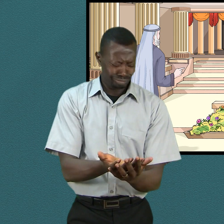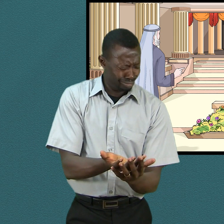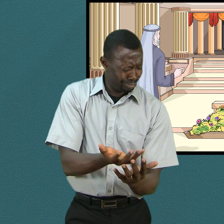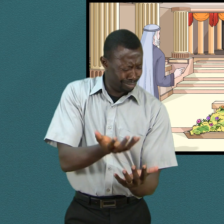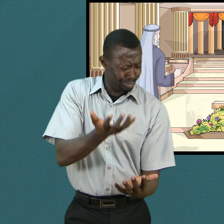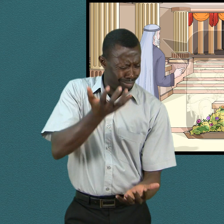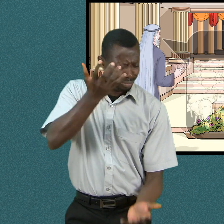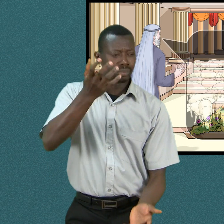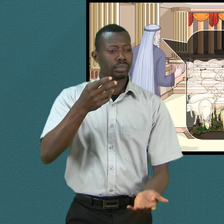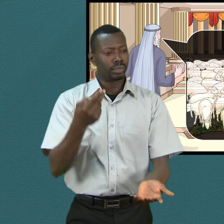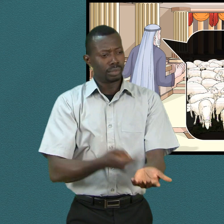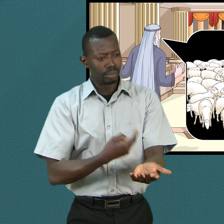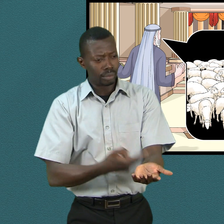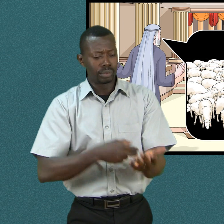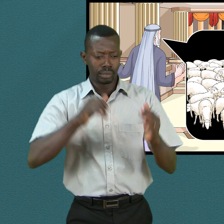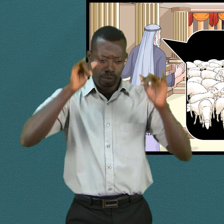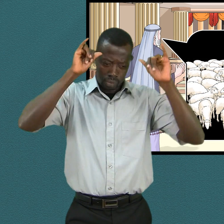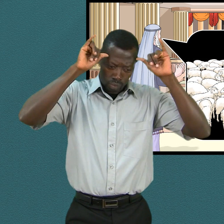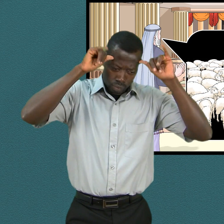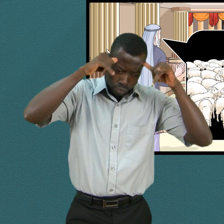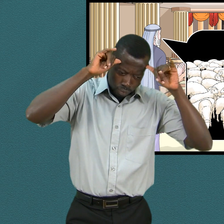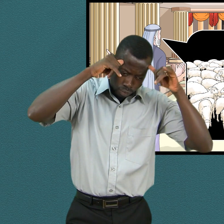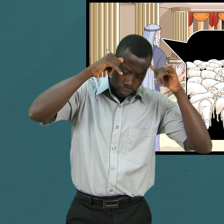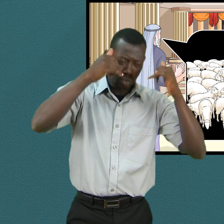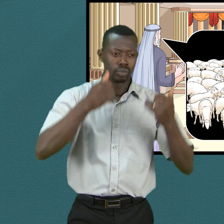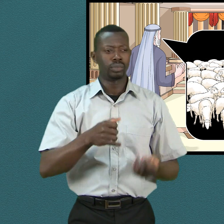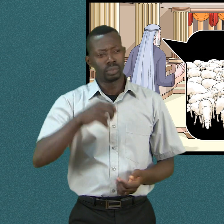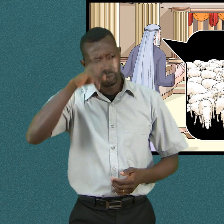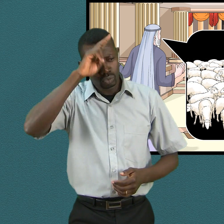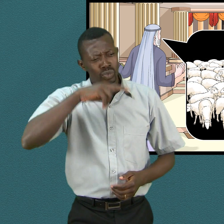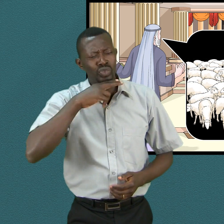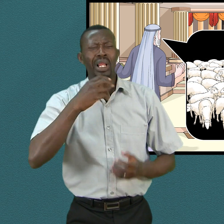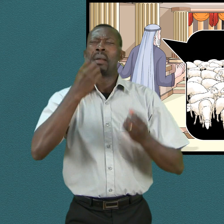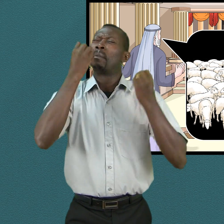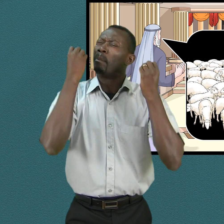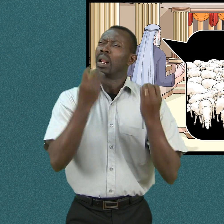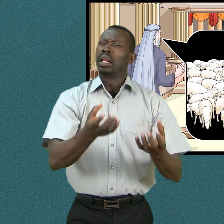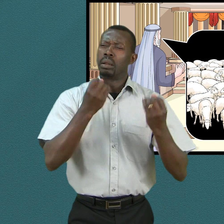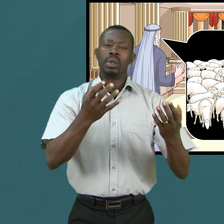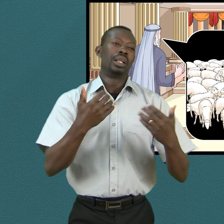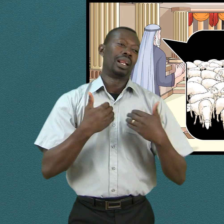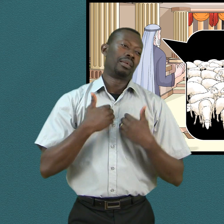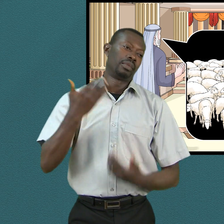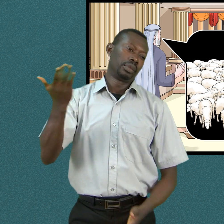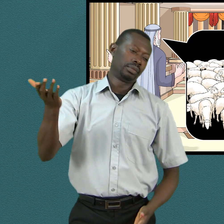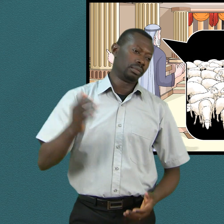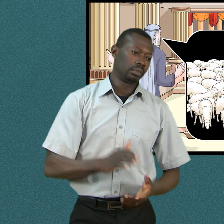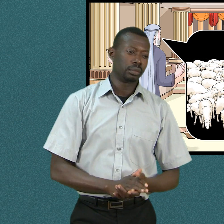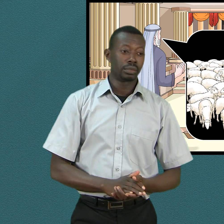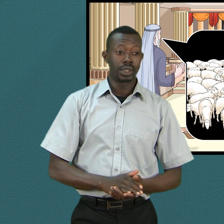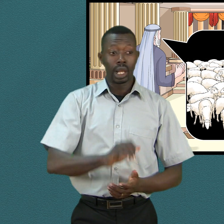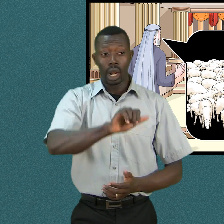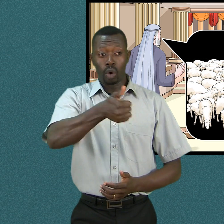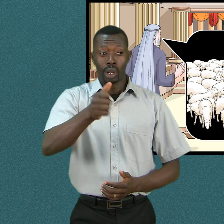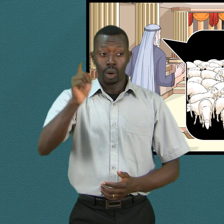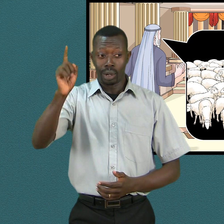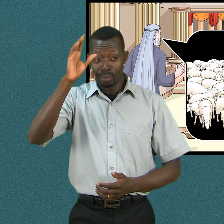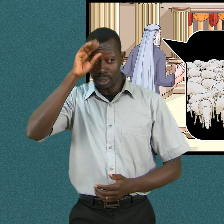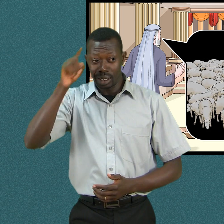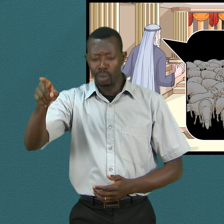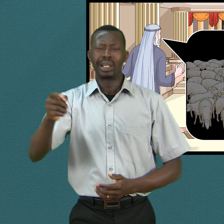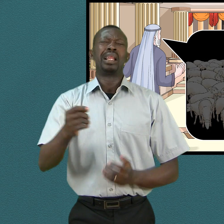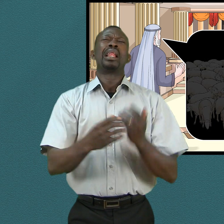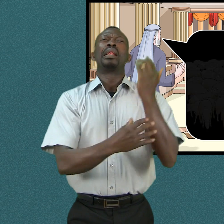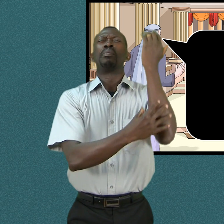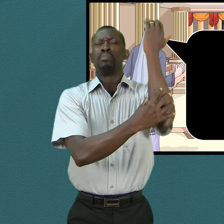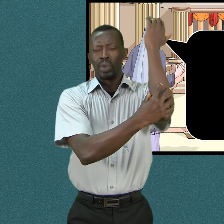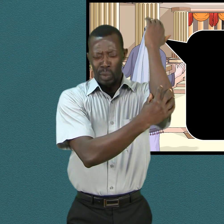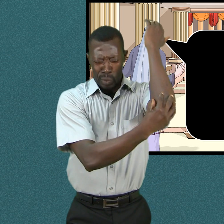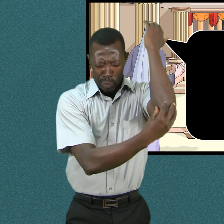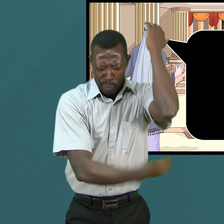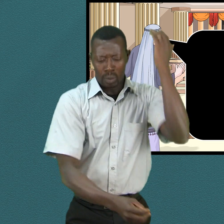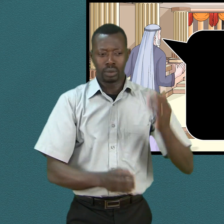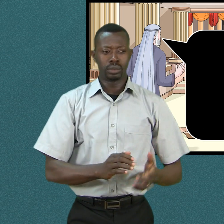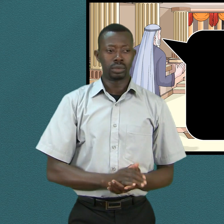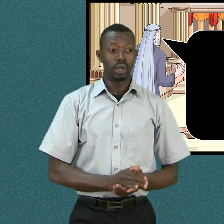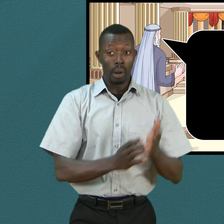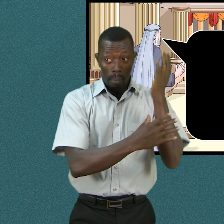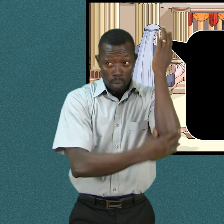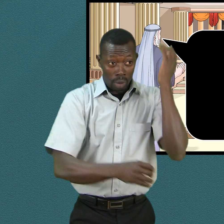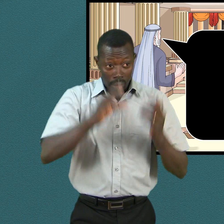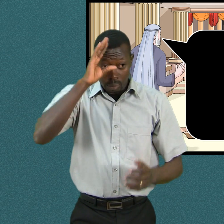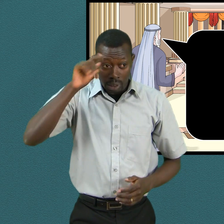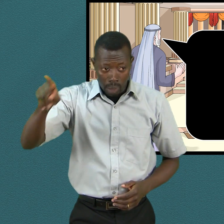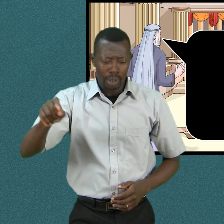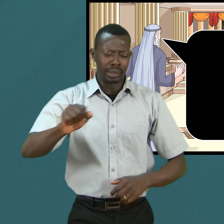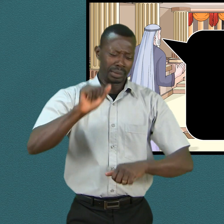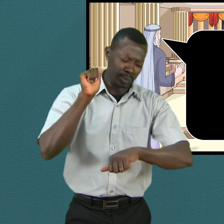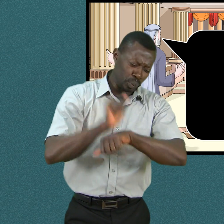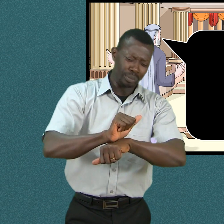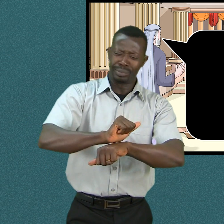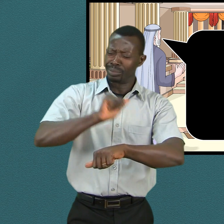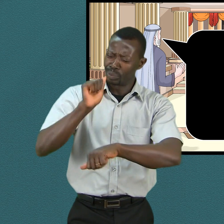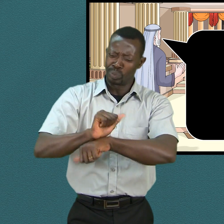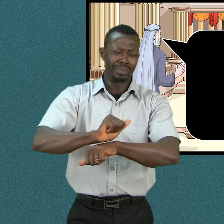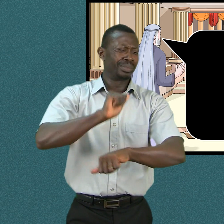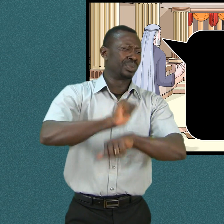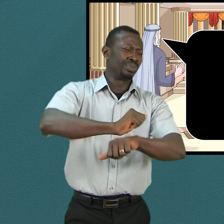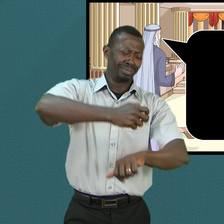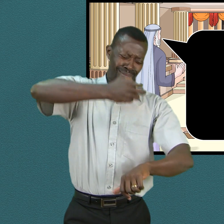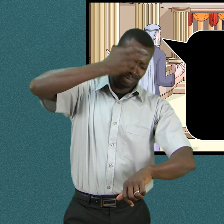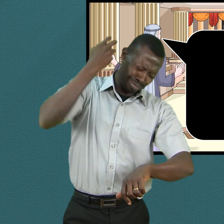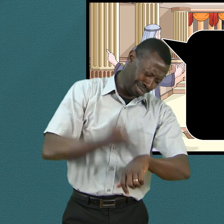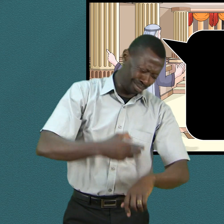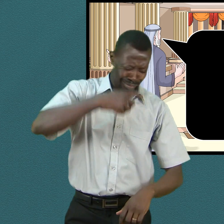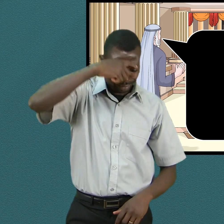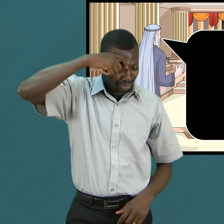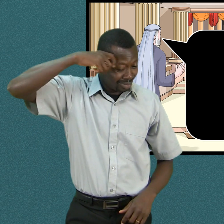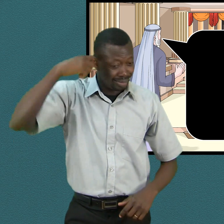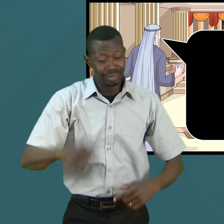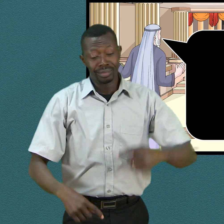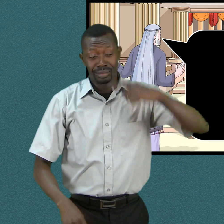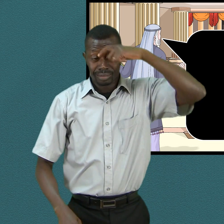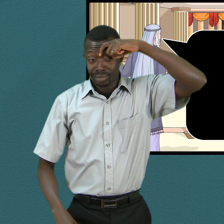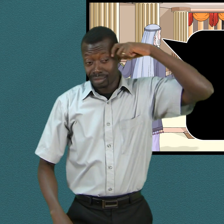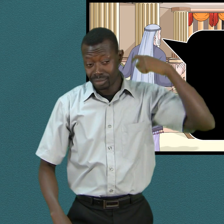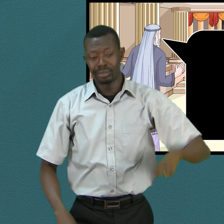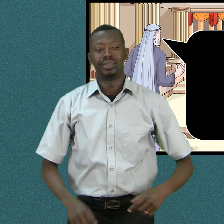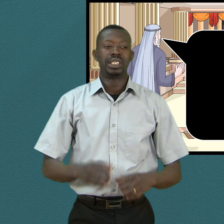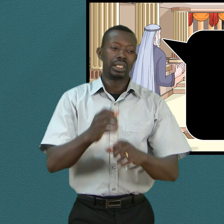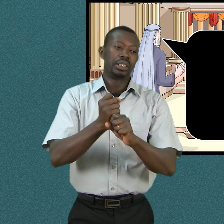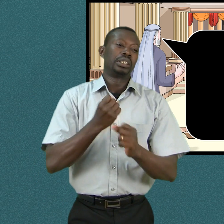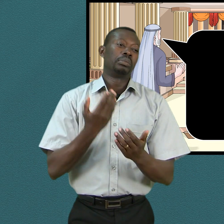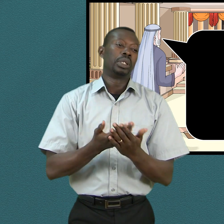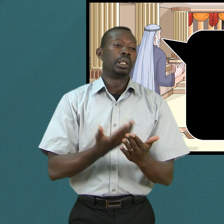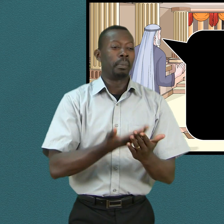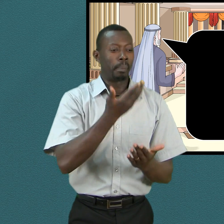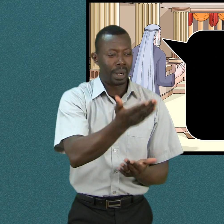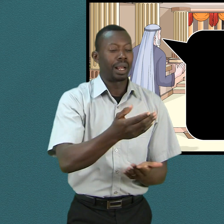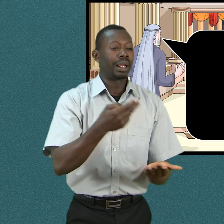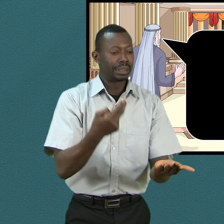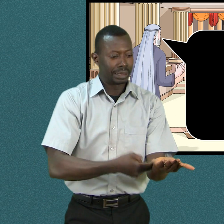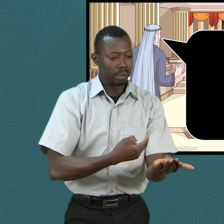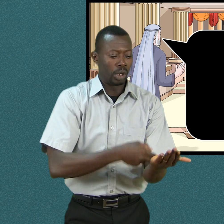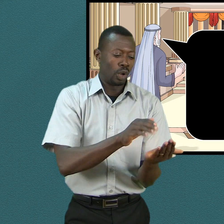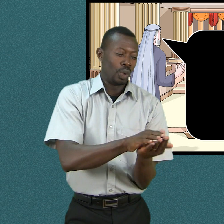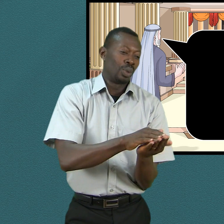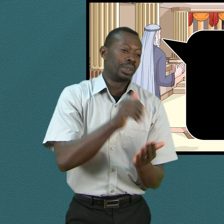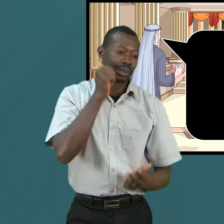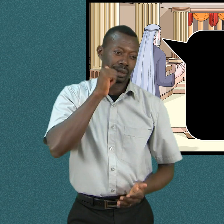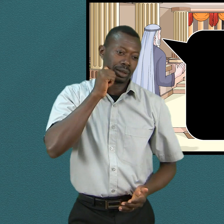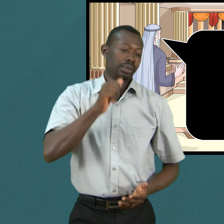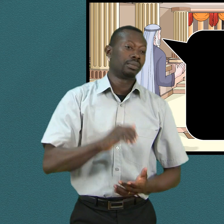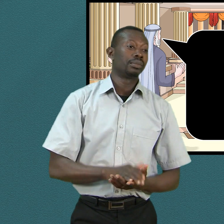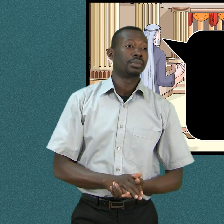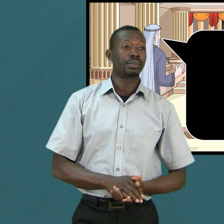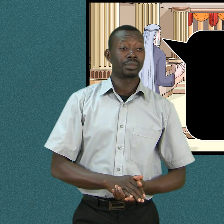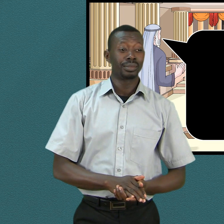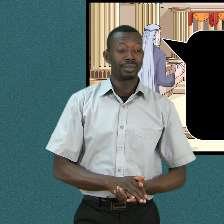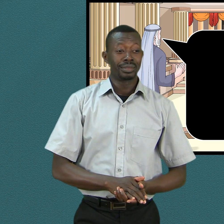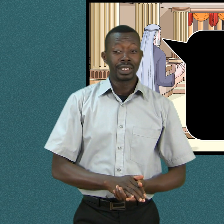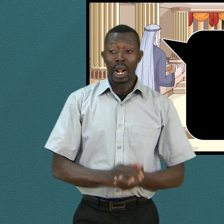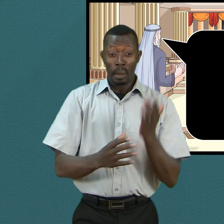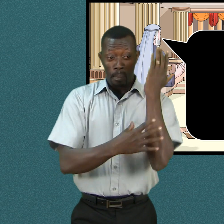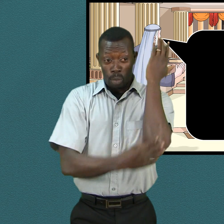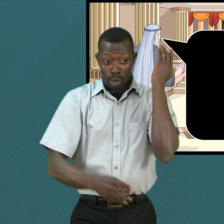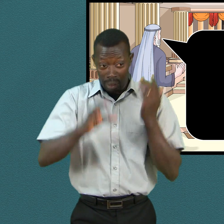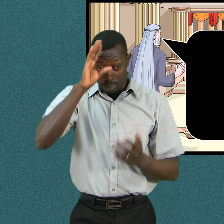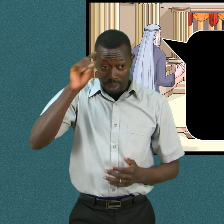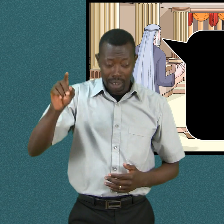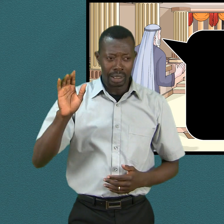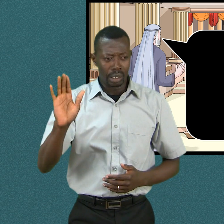The rich man had a great number of sheep and cattle, but the poor man had nothing except one small ewe lamb that he had bought.